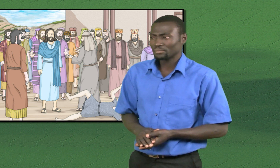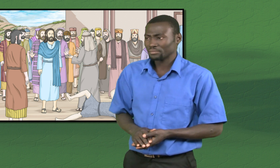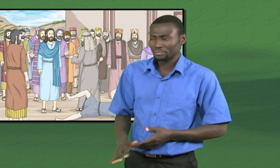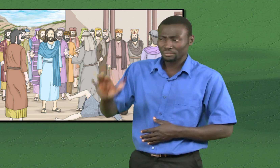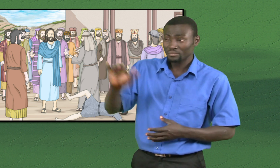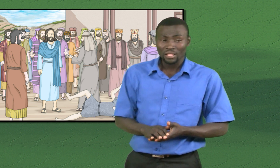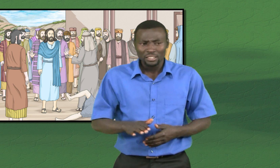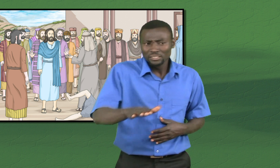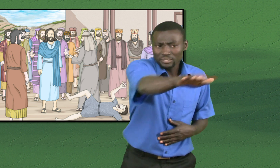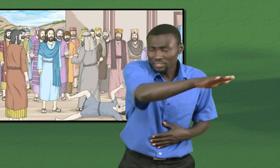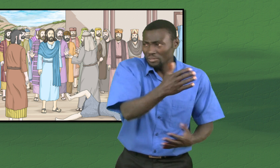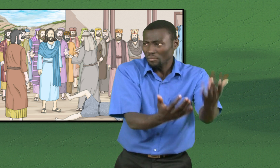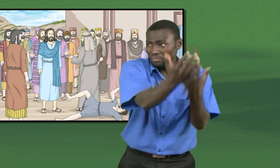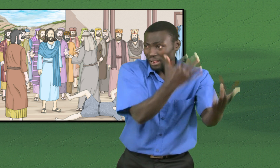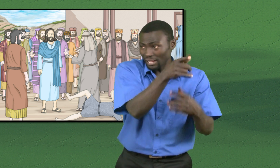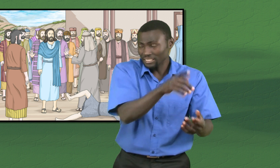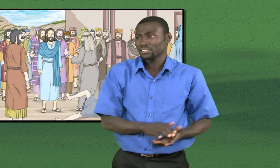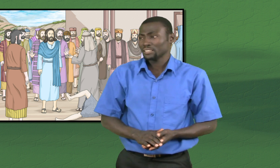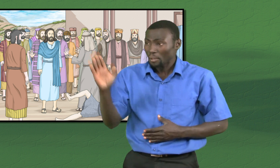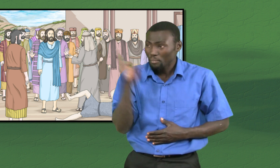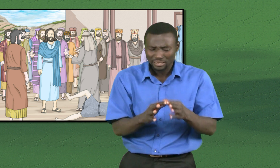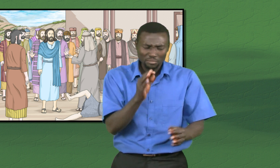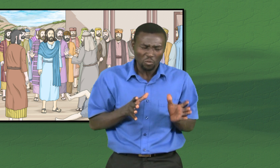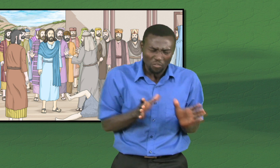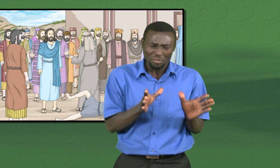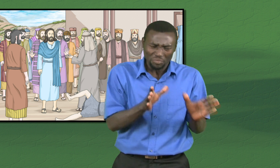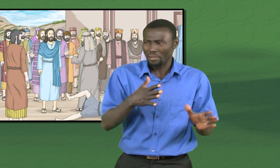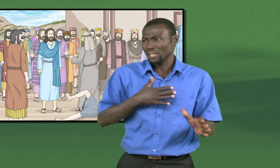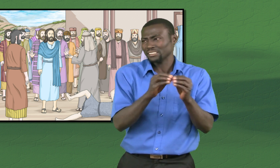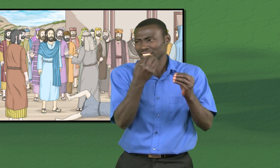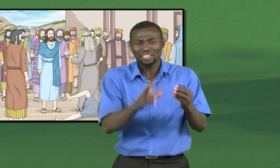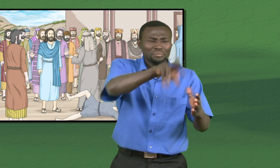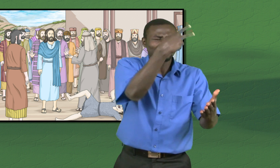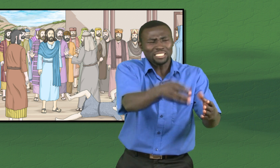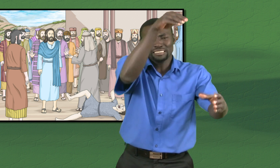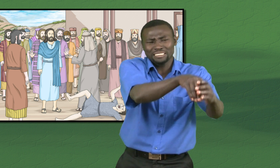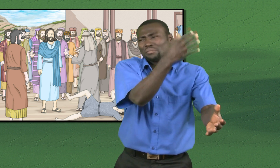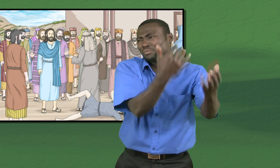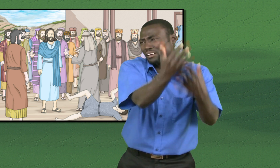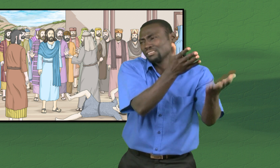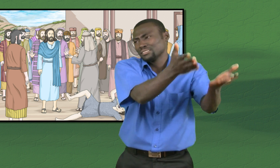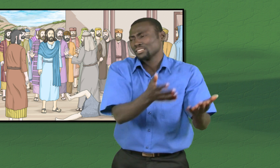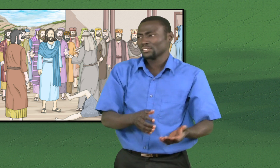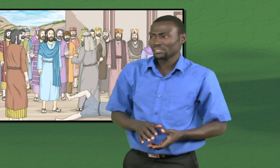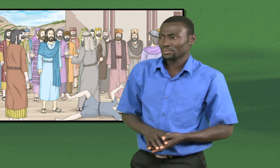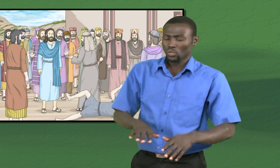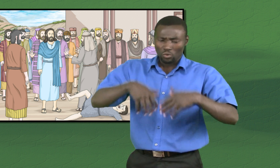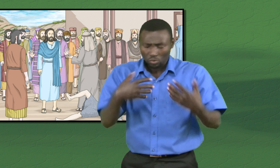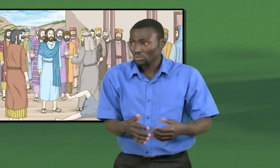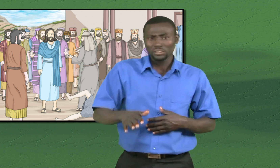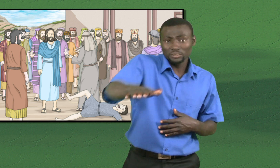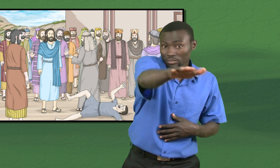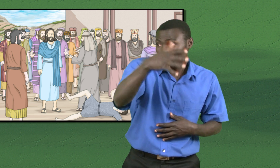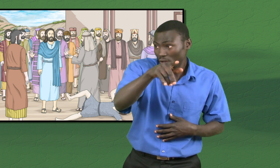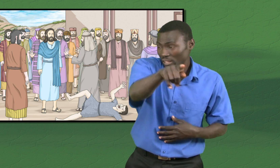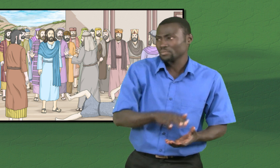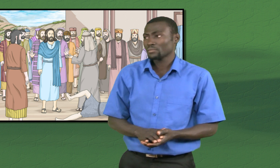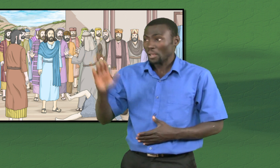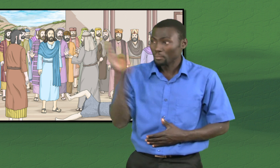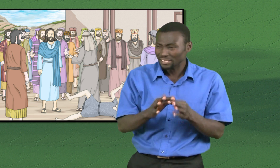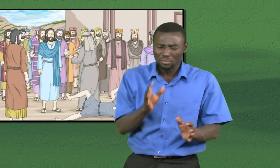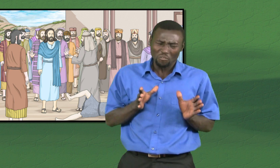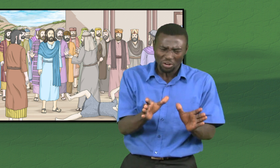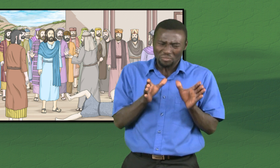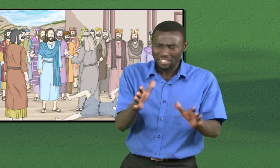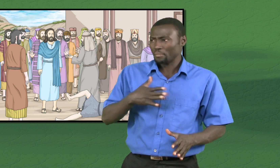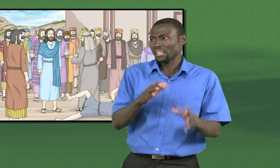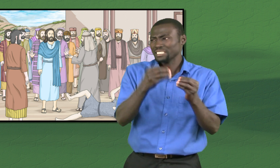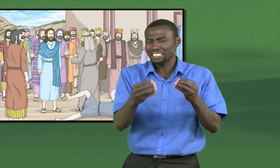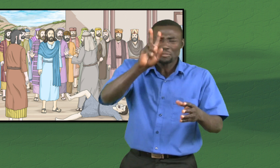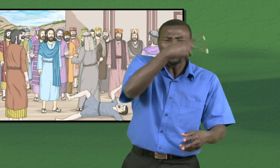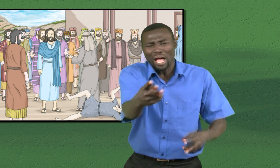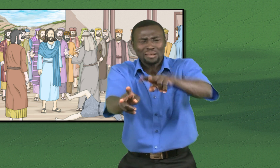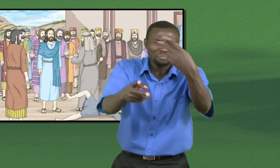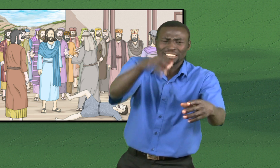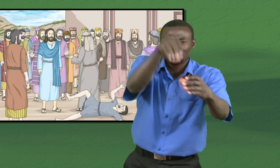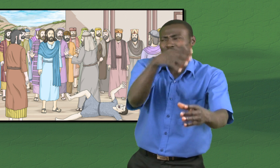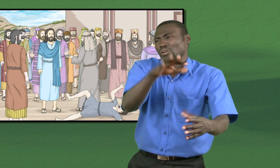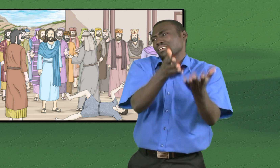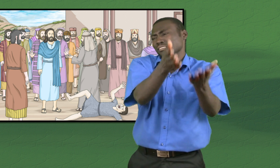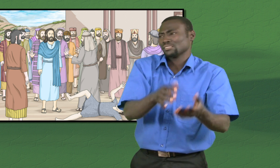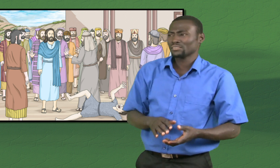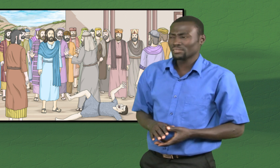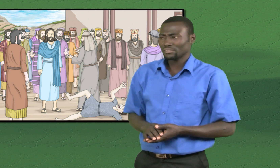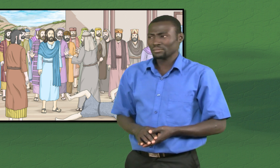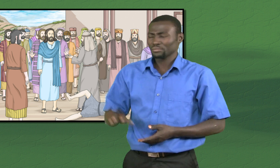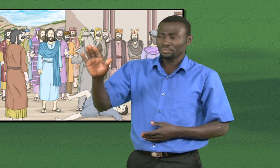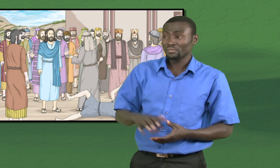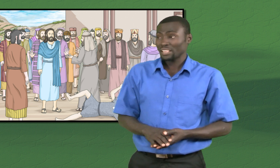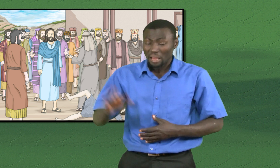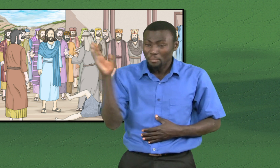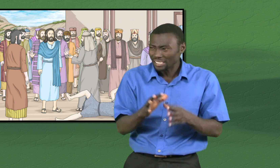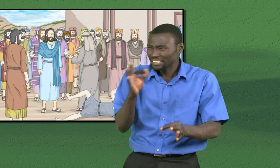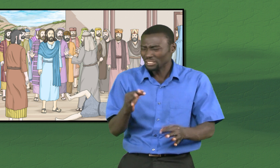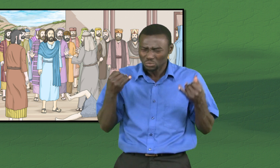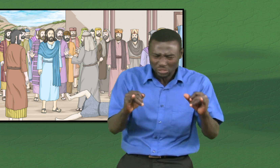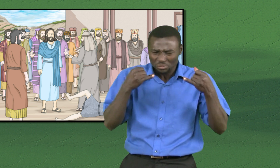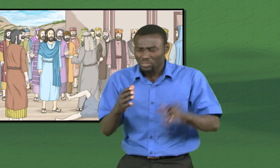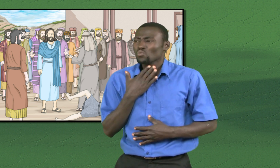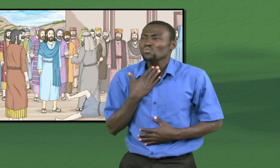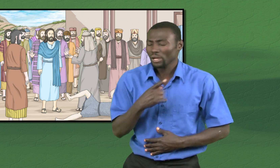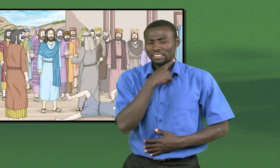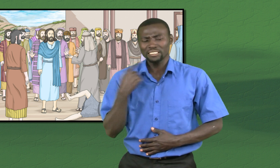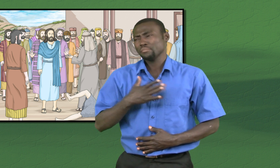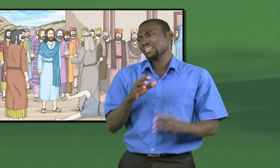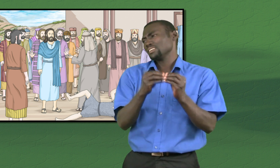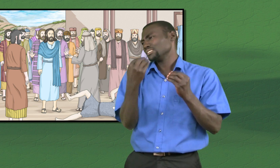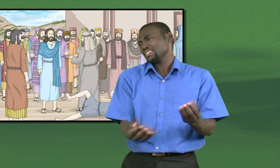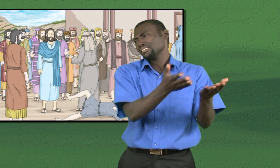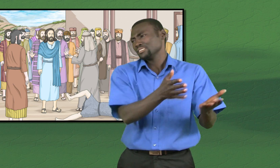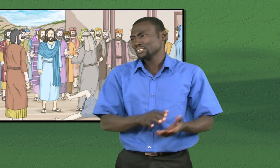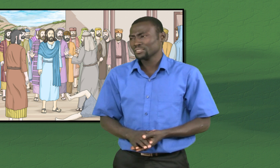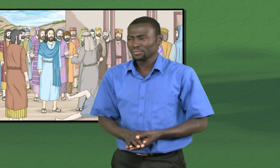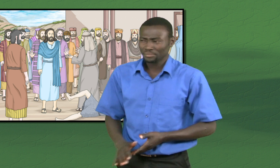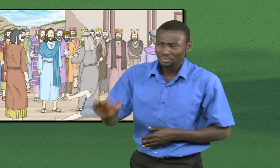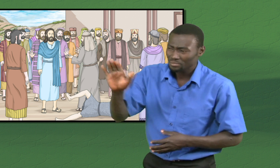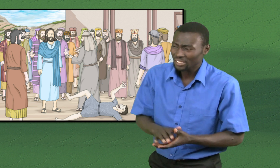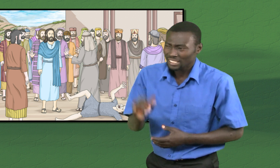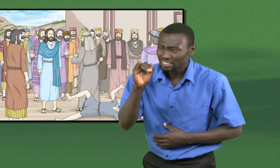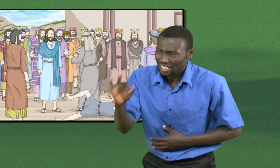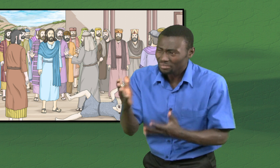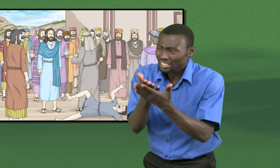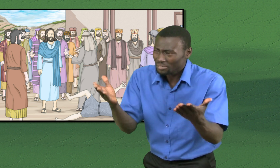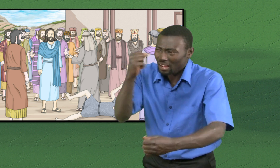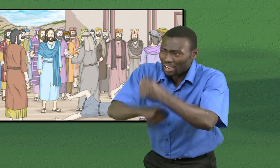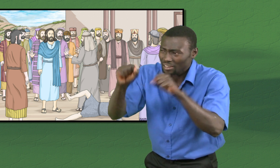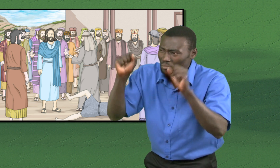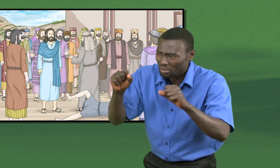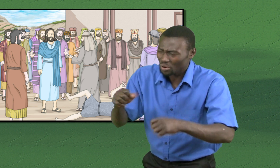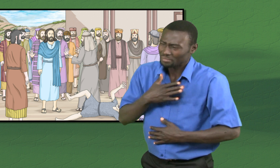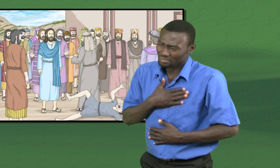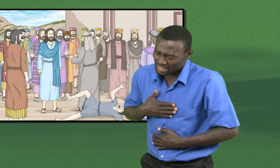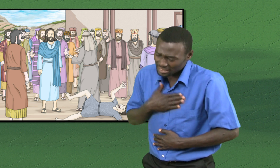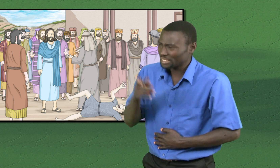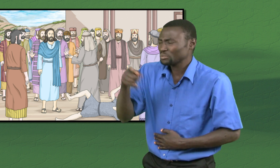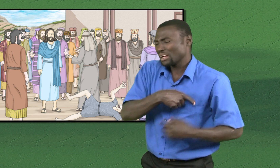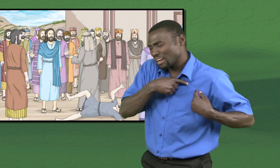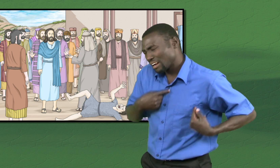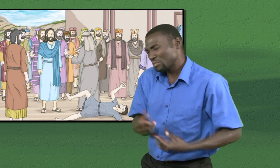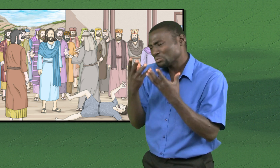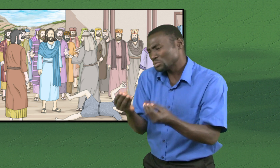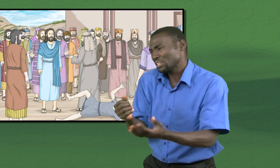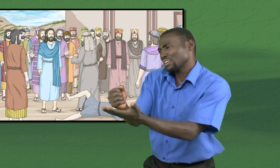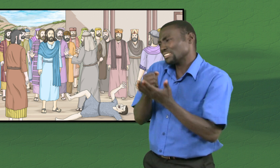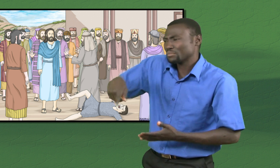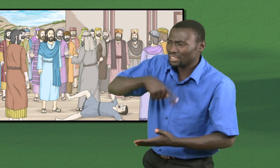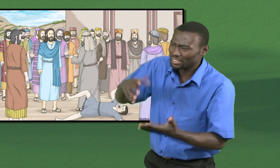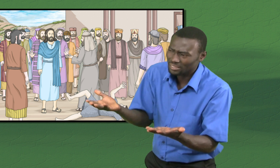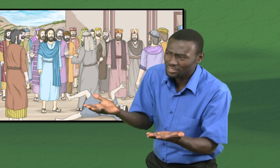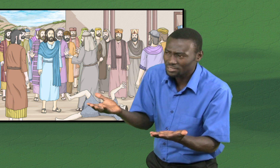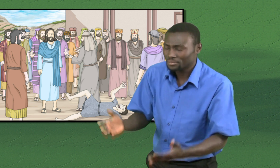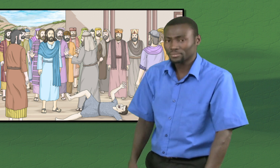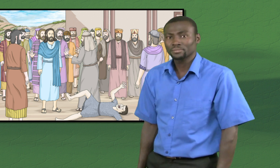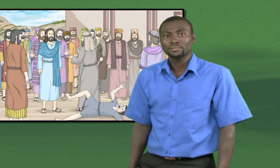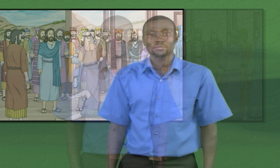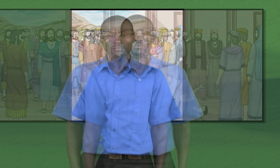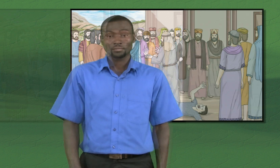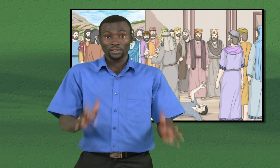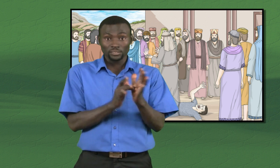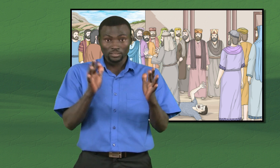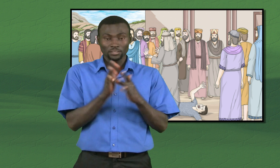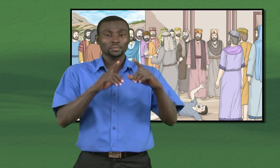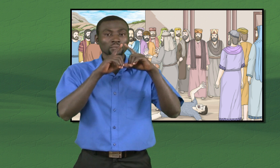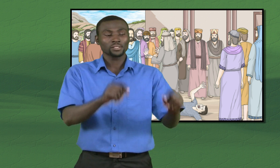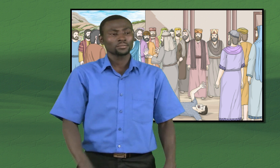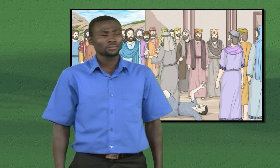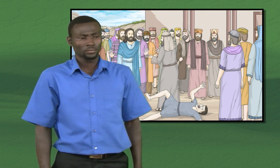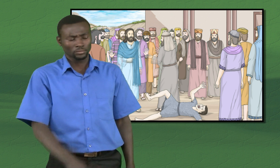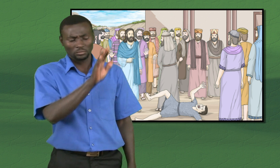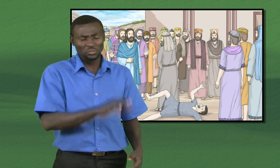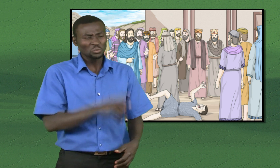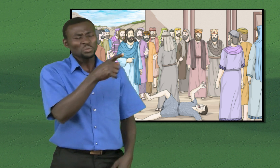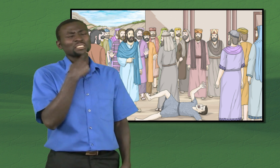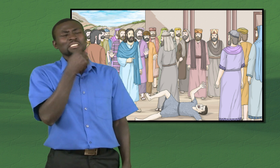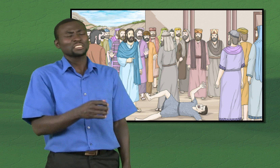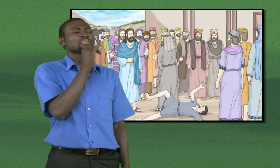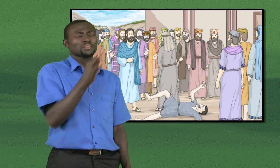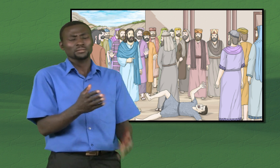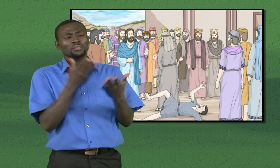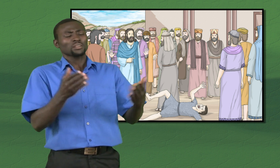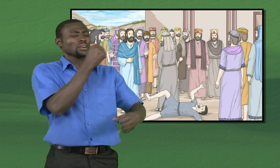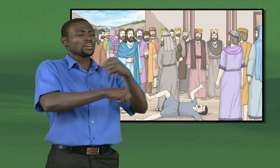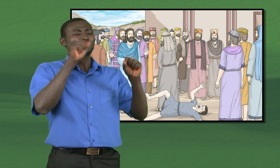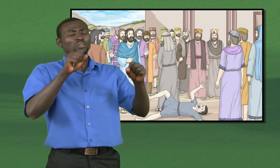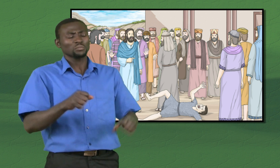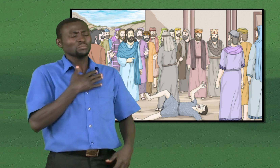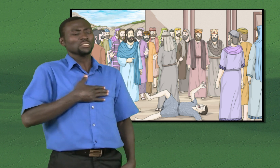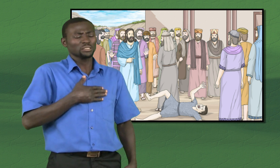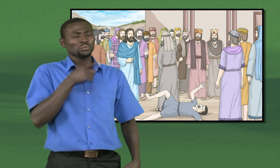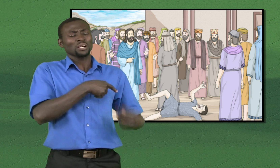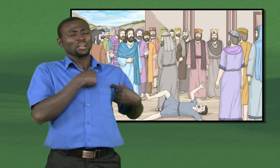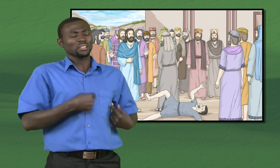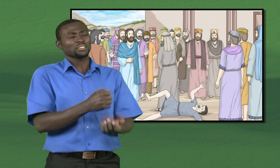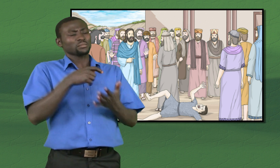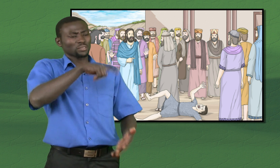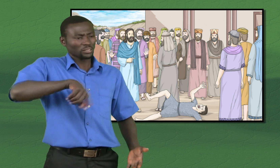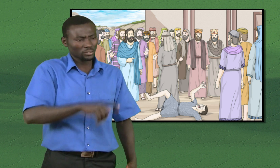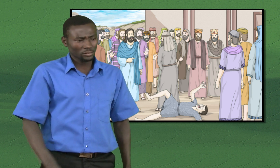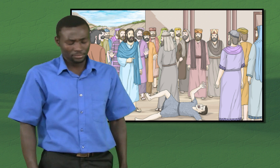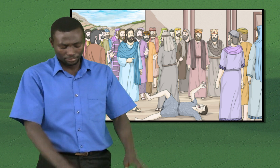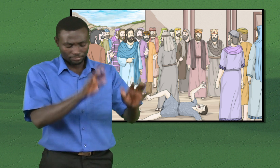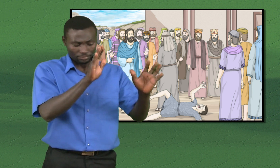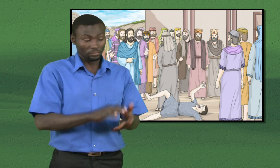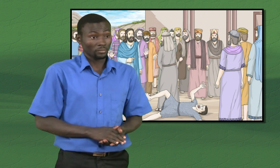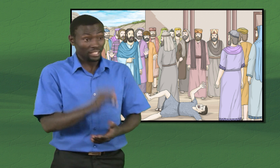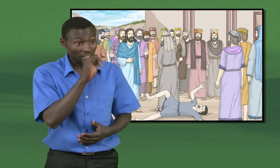“It often throws him into the fire or into the water, trying to kill him. But if You can do anything, have compassion on us and help us.” “If You can?”